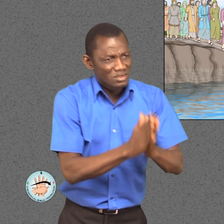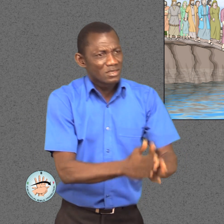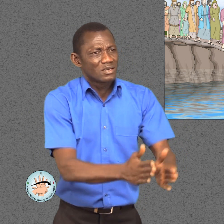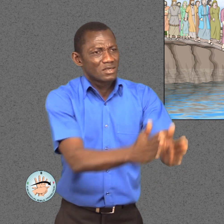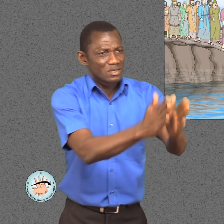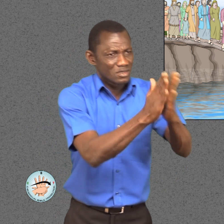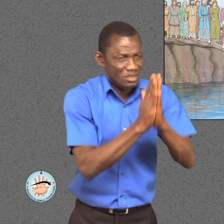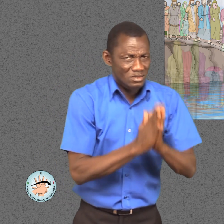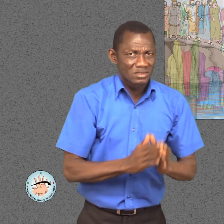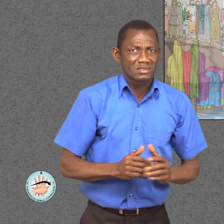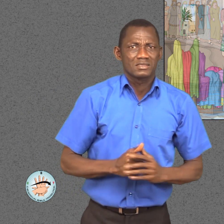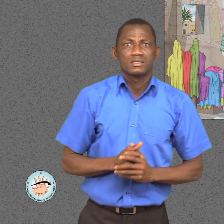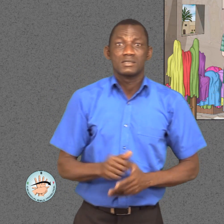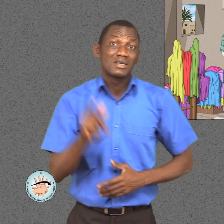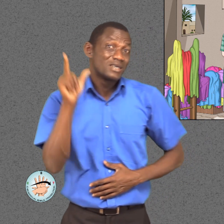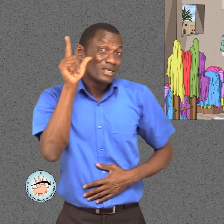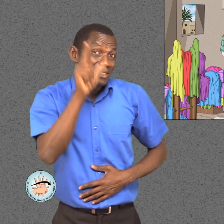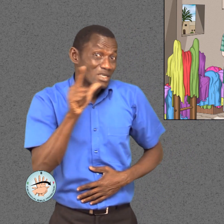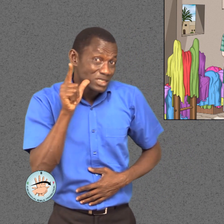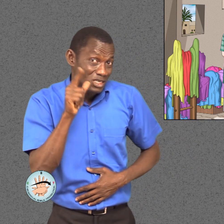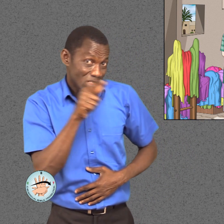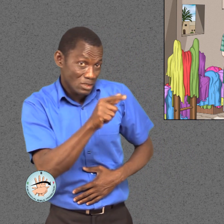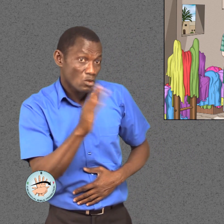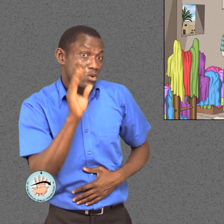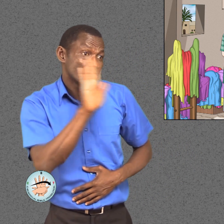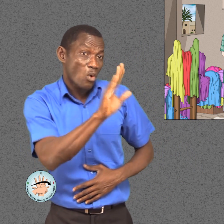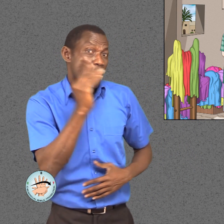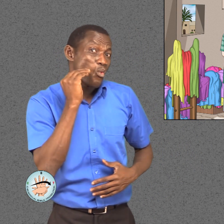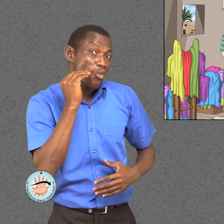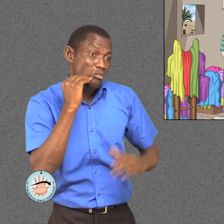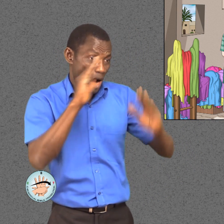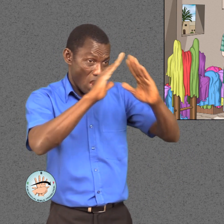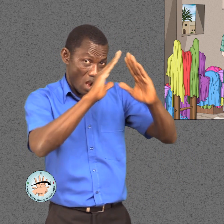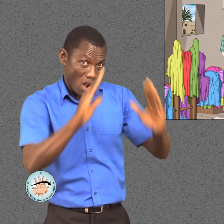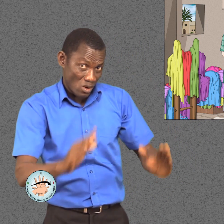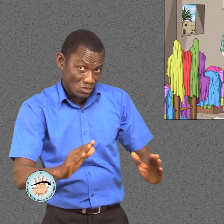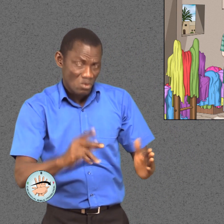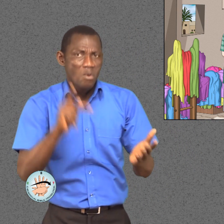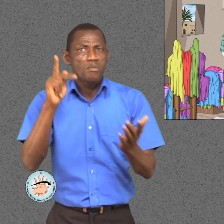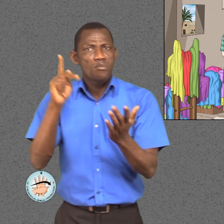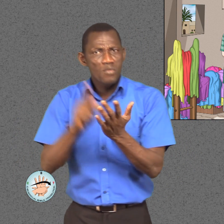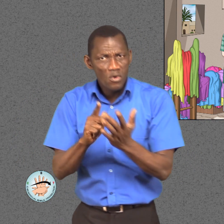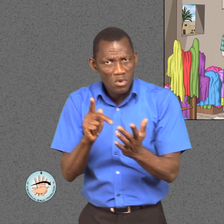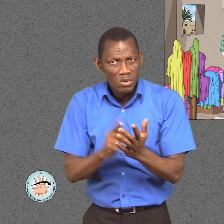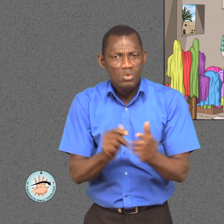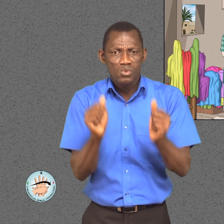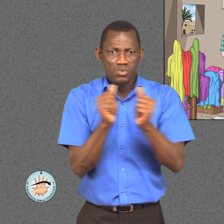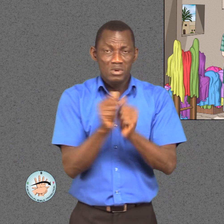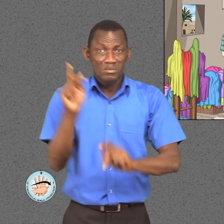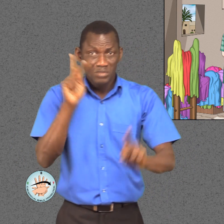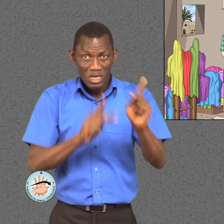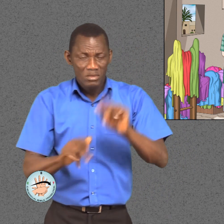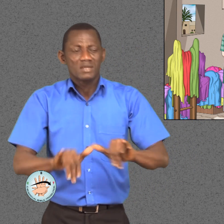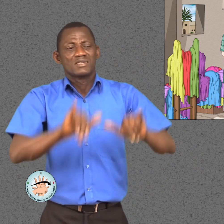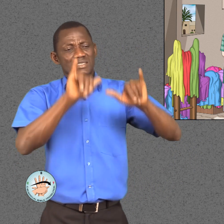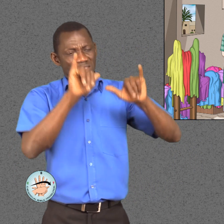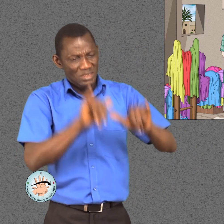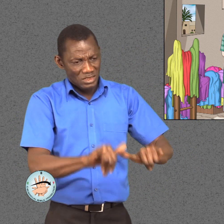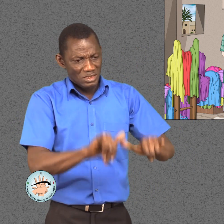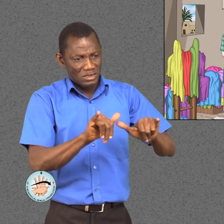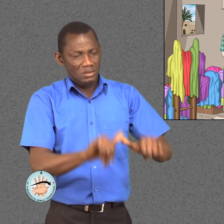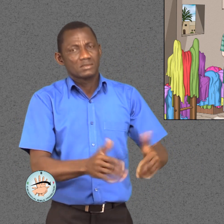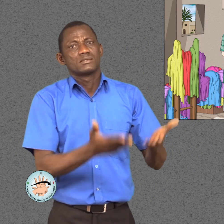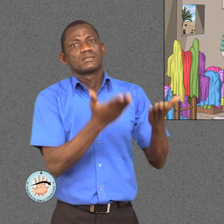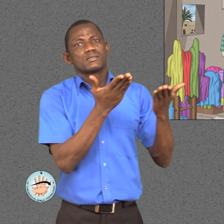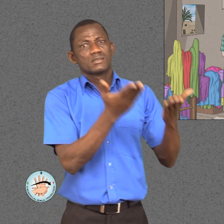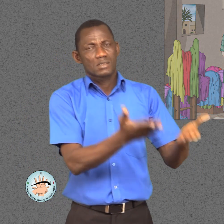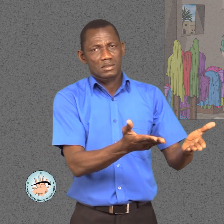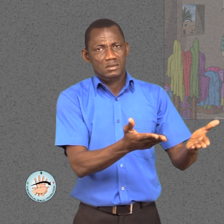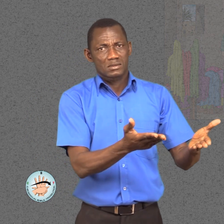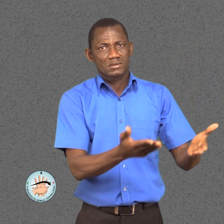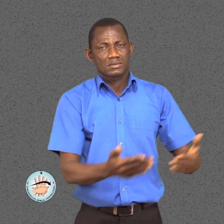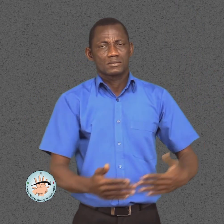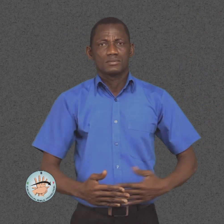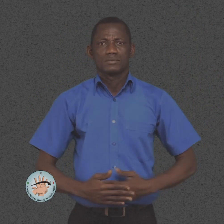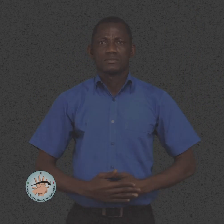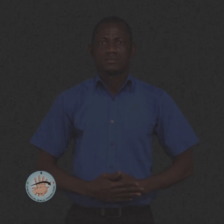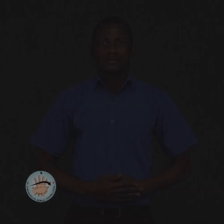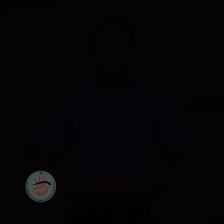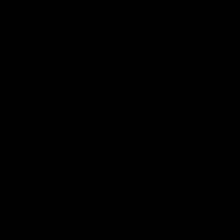And she persuaded us.